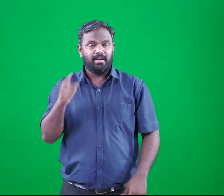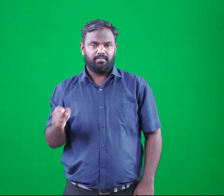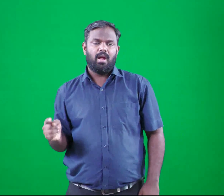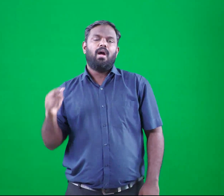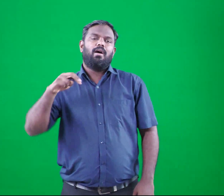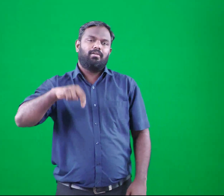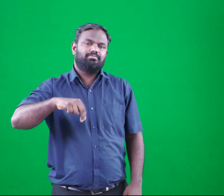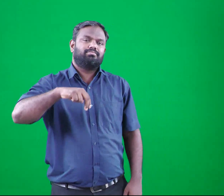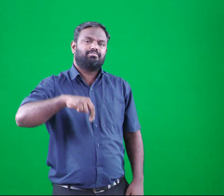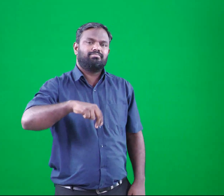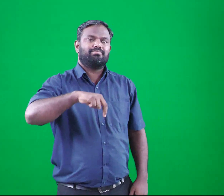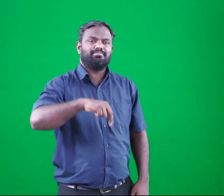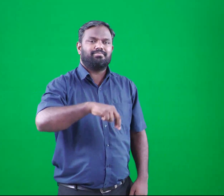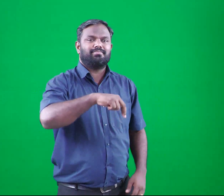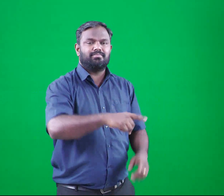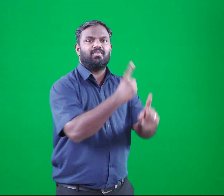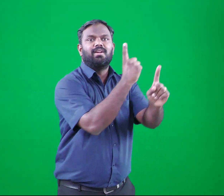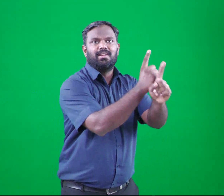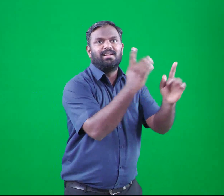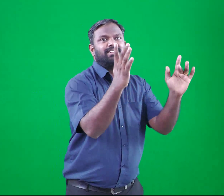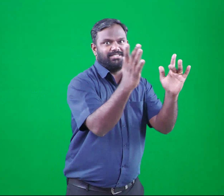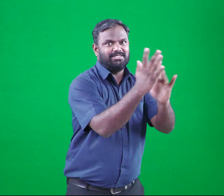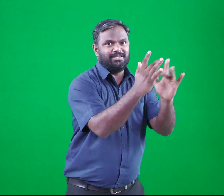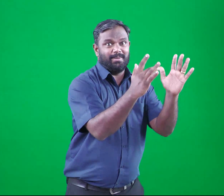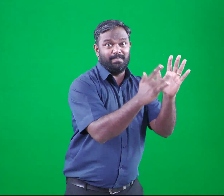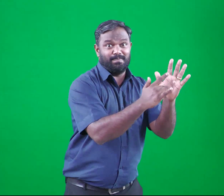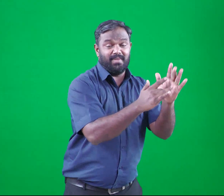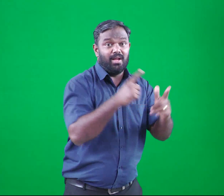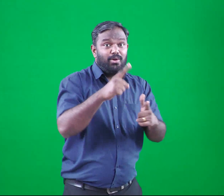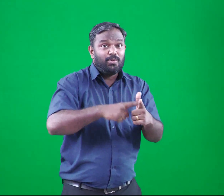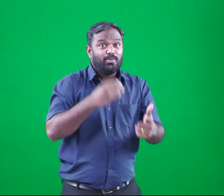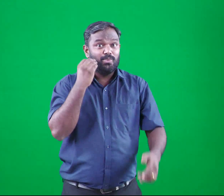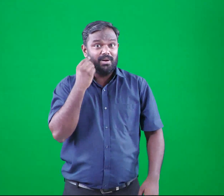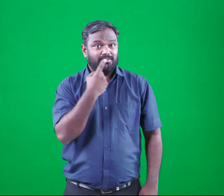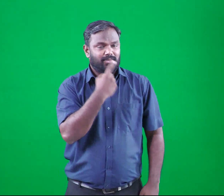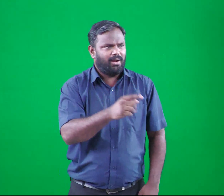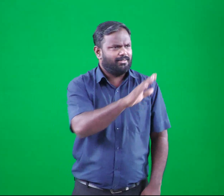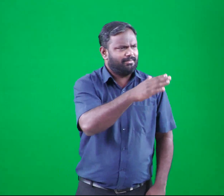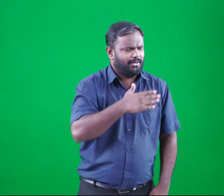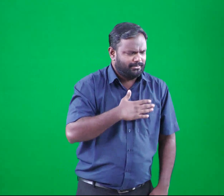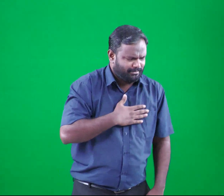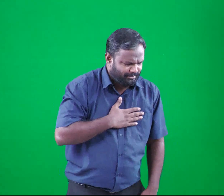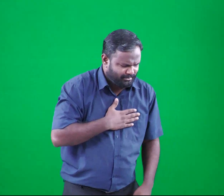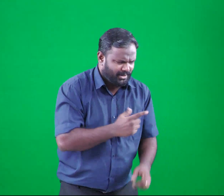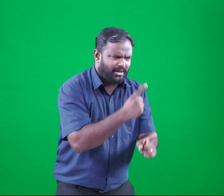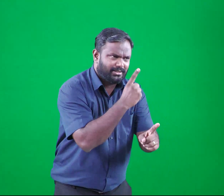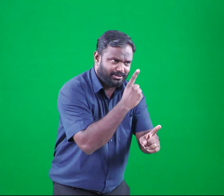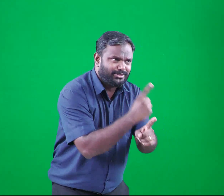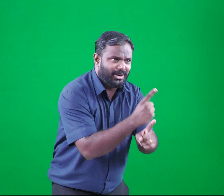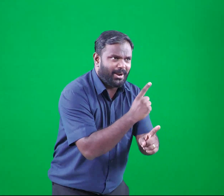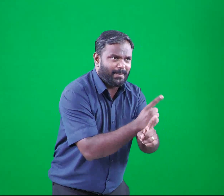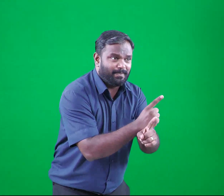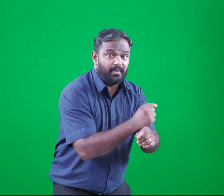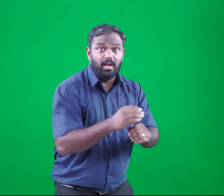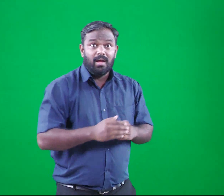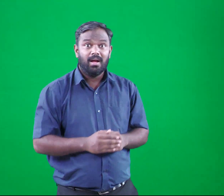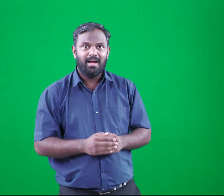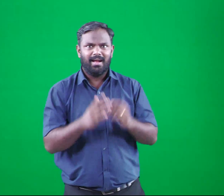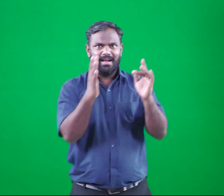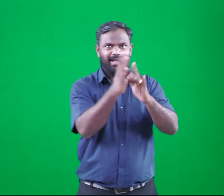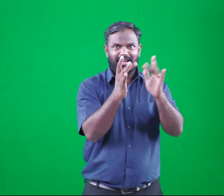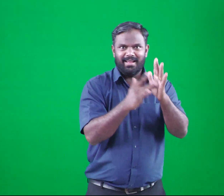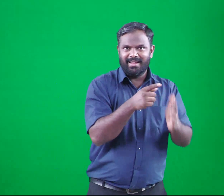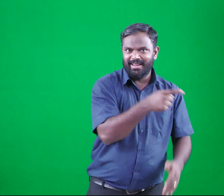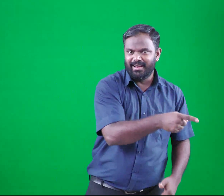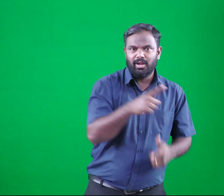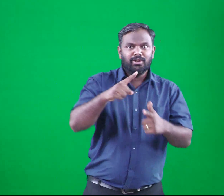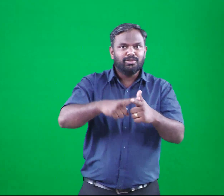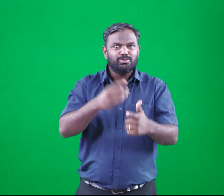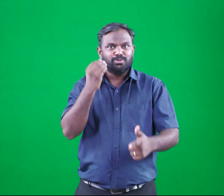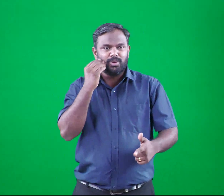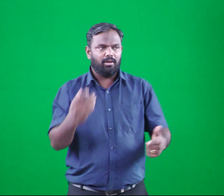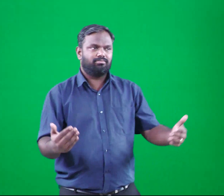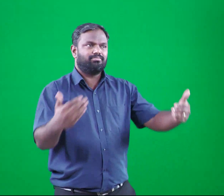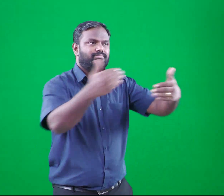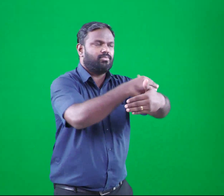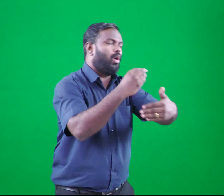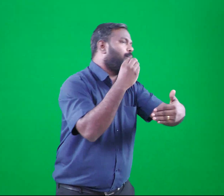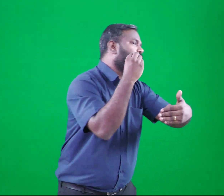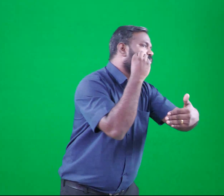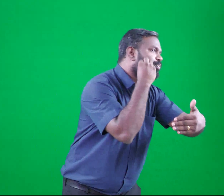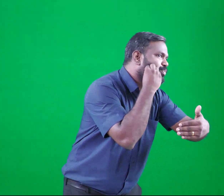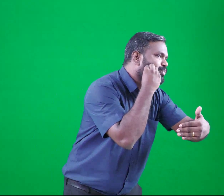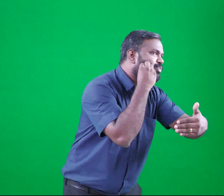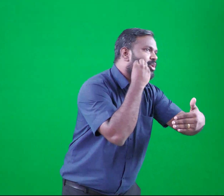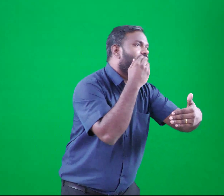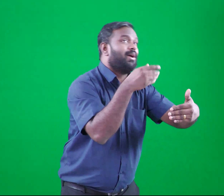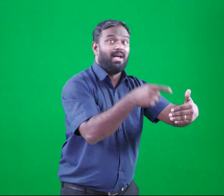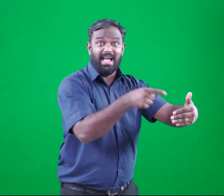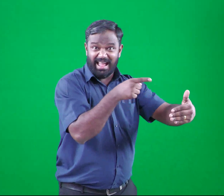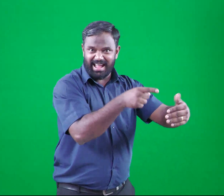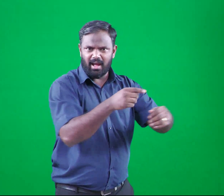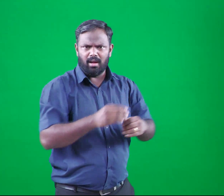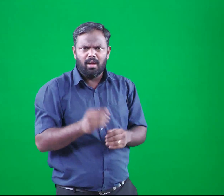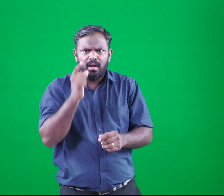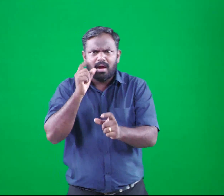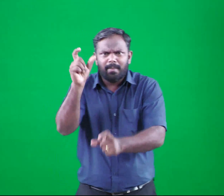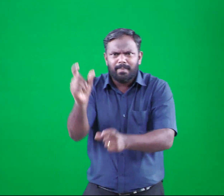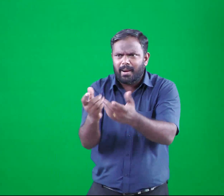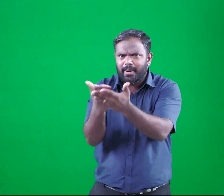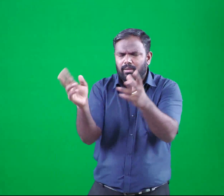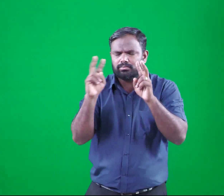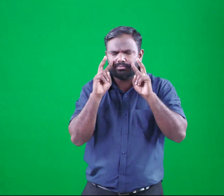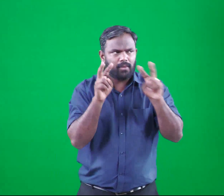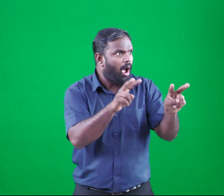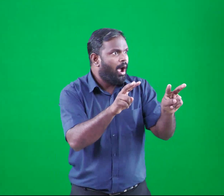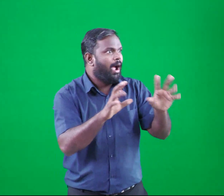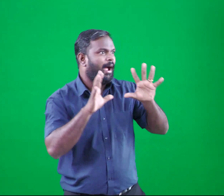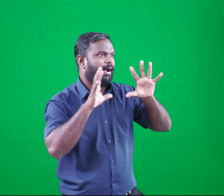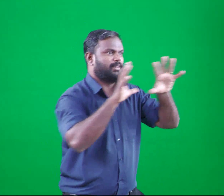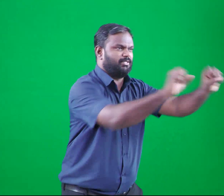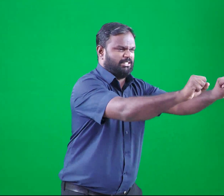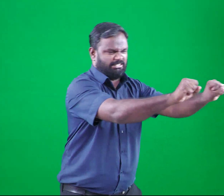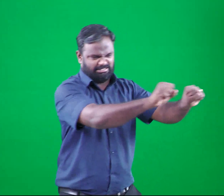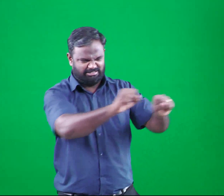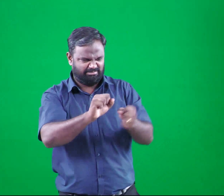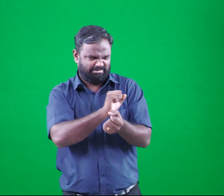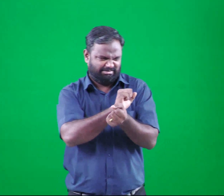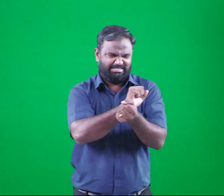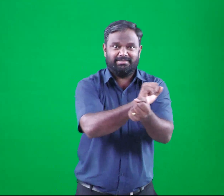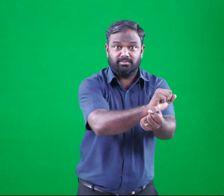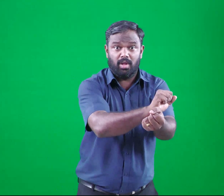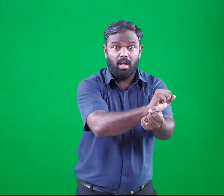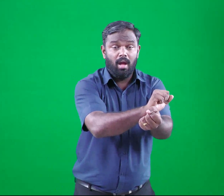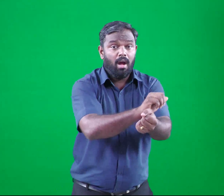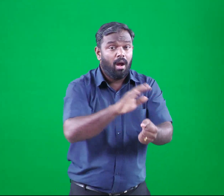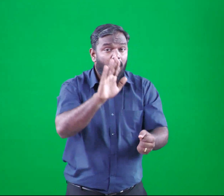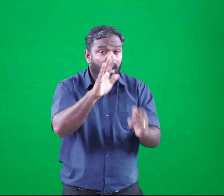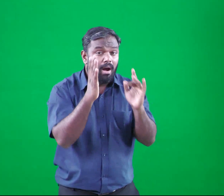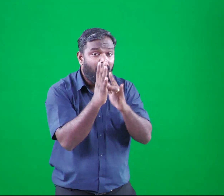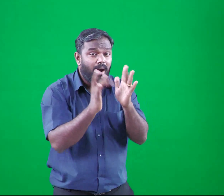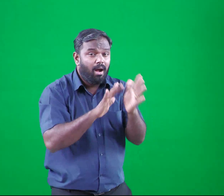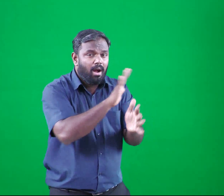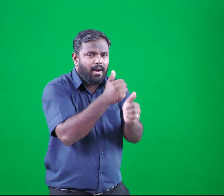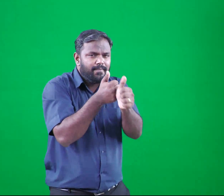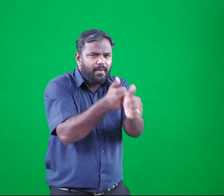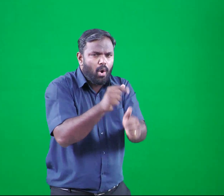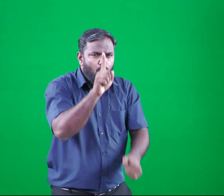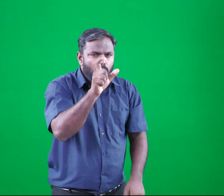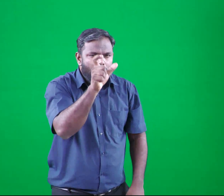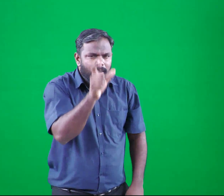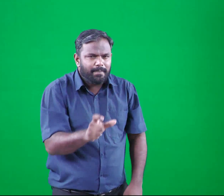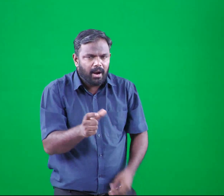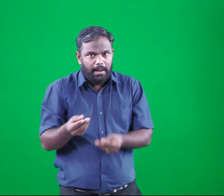and kissed Him. Then the men seized Jesus and arrested Him.